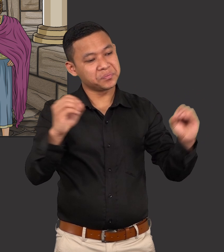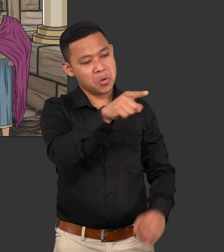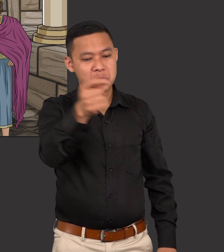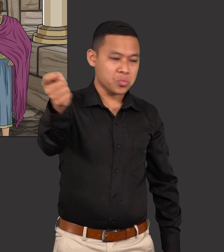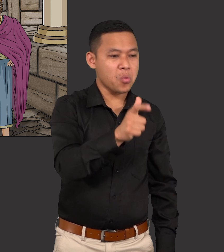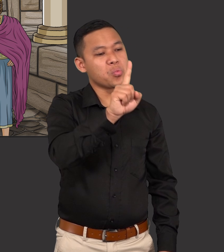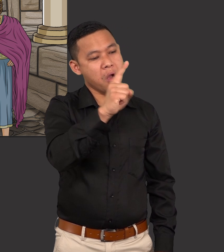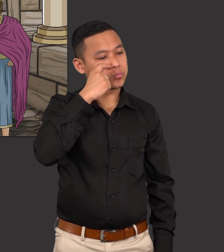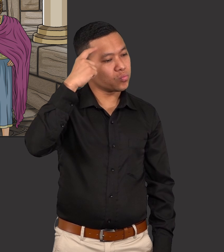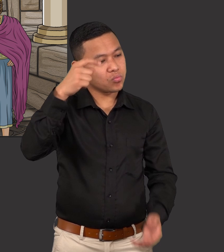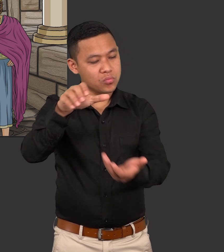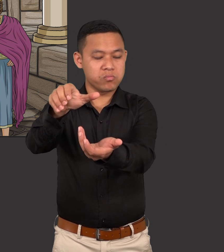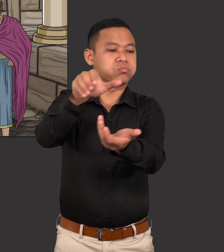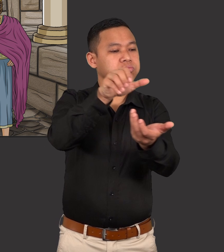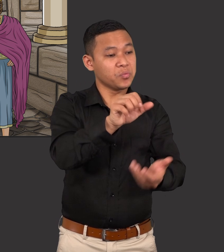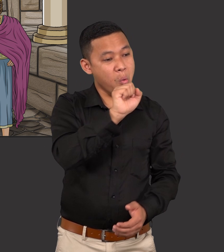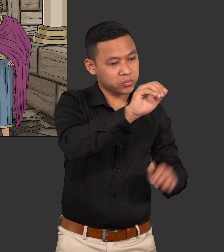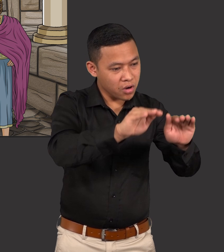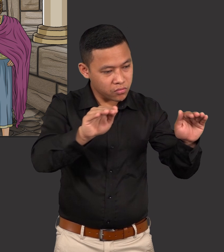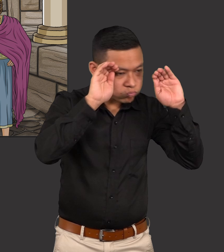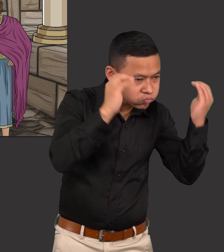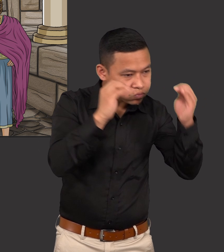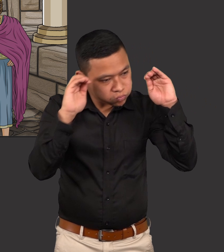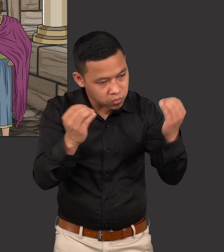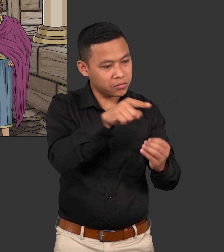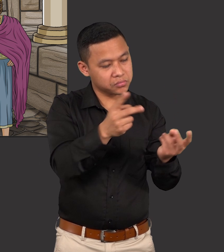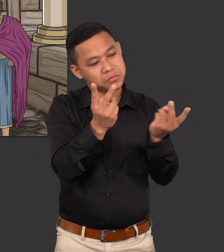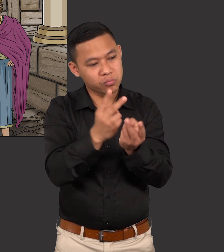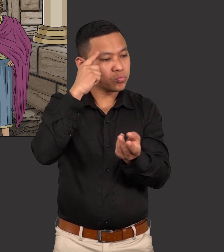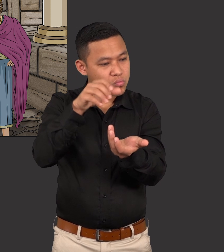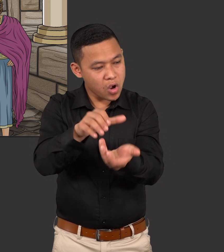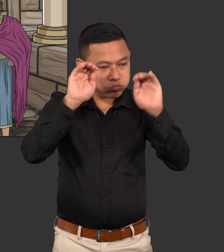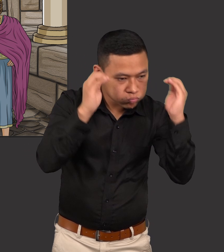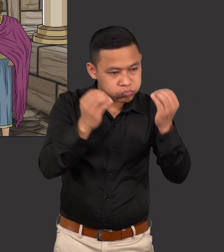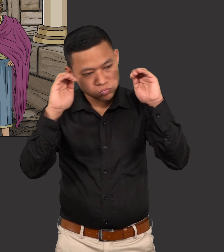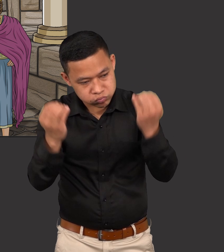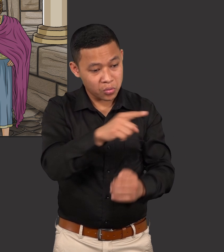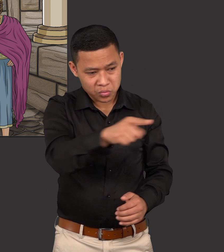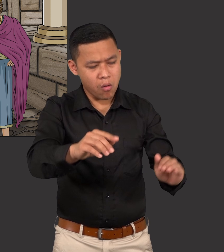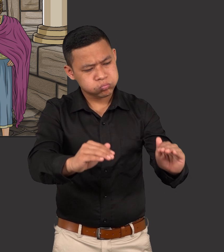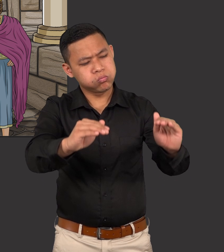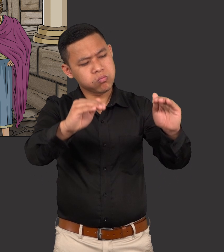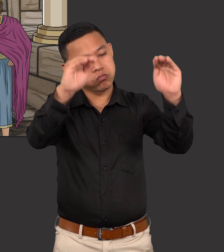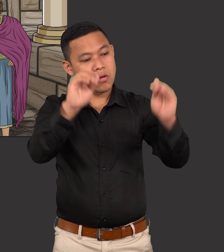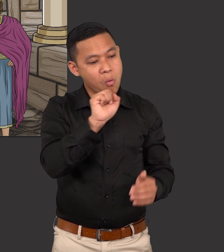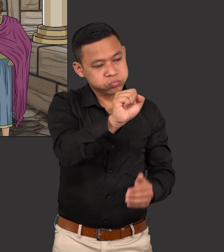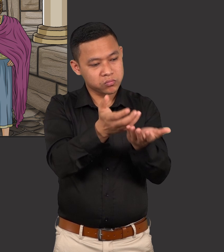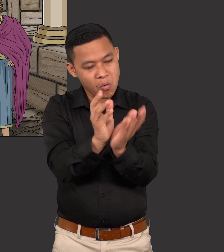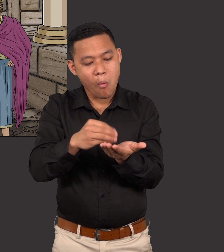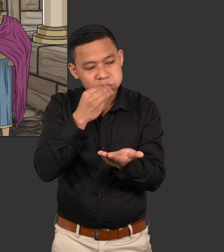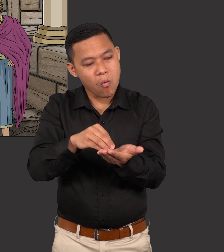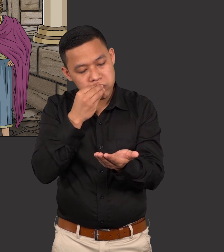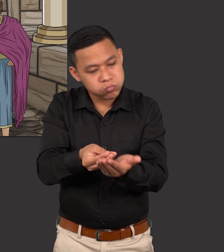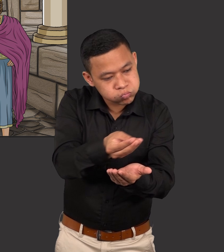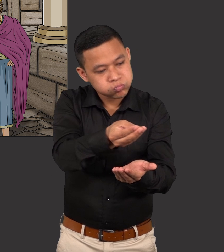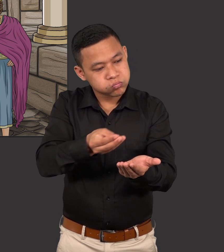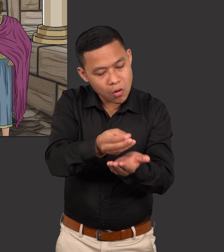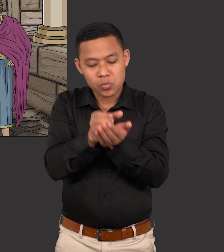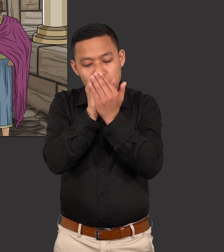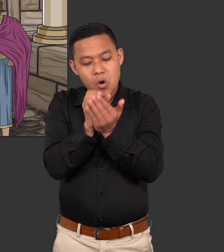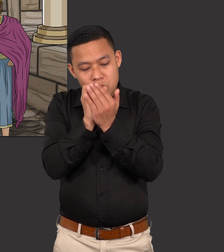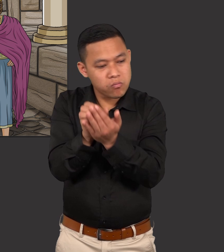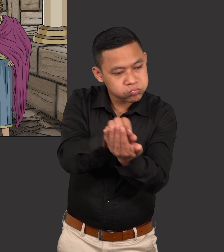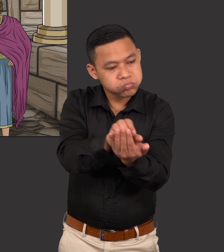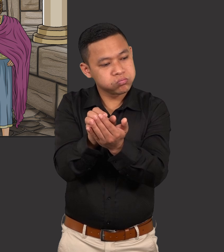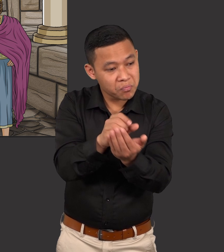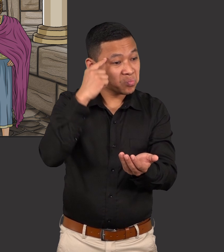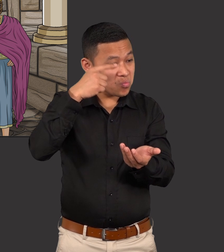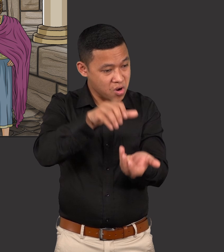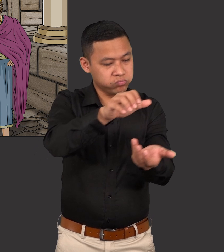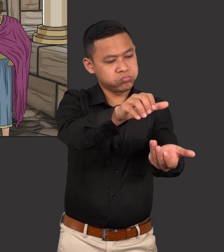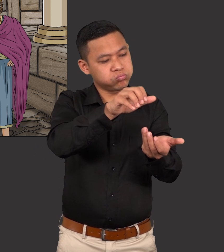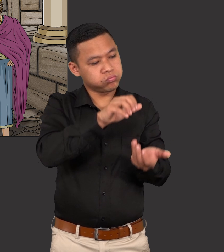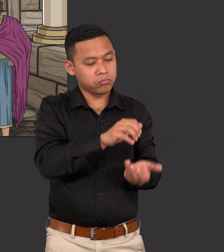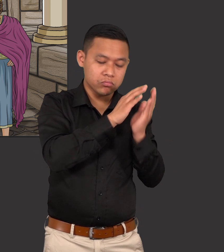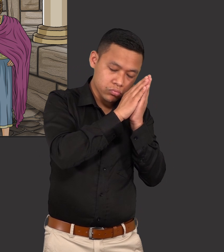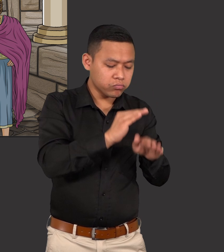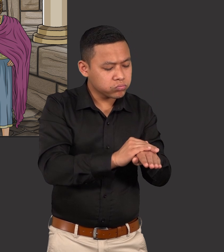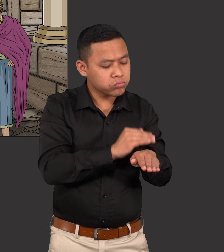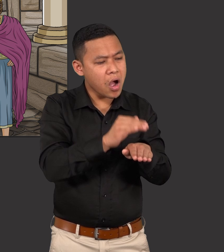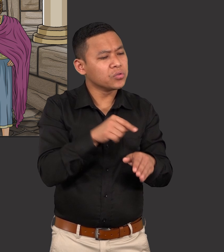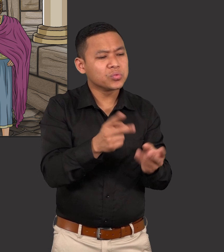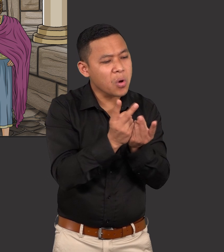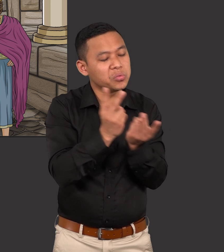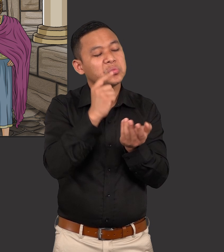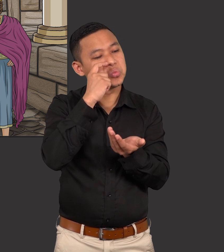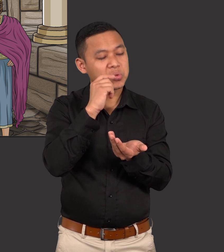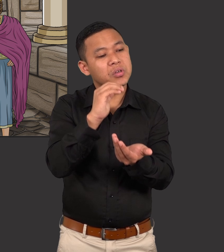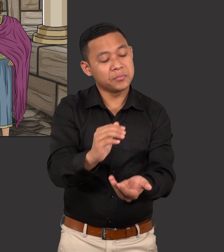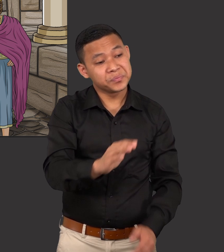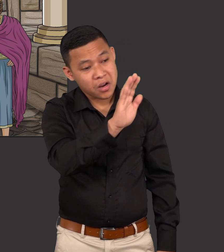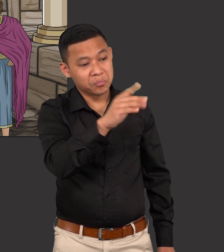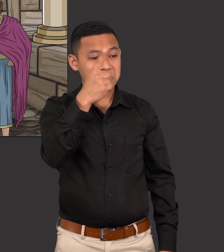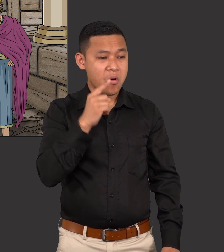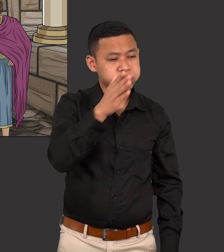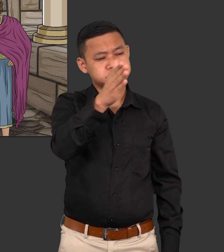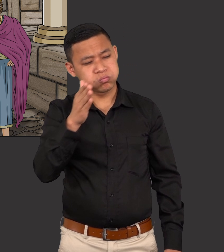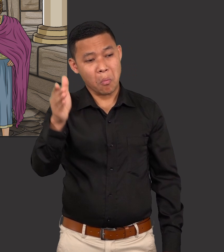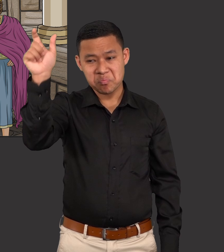He raised it, and it grew up with him and his children. It shared his food and drank from his cup; it slept in his arms and was like a daughter to him.